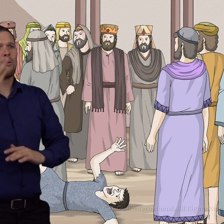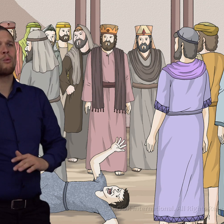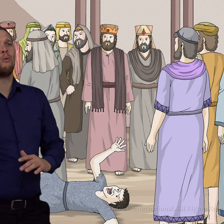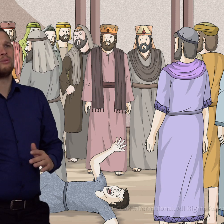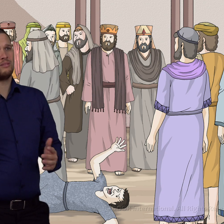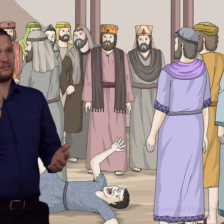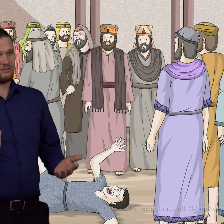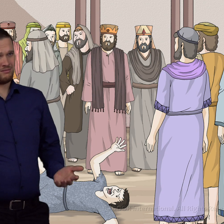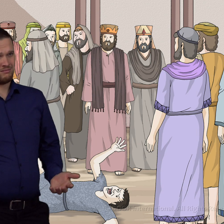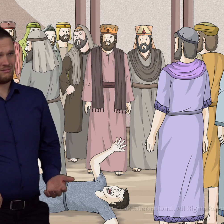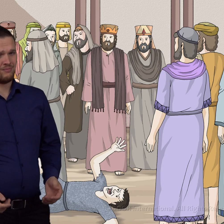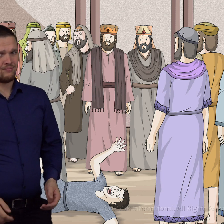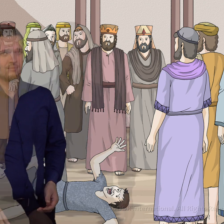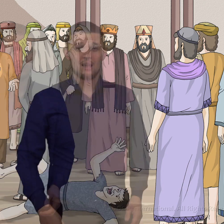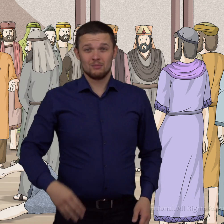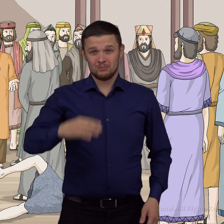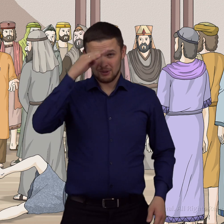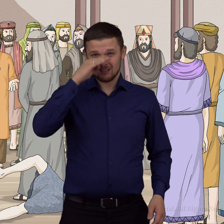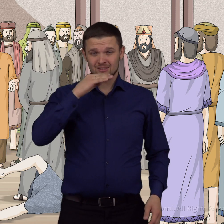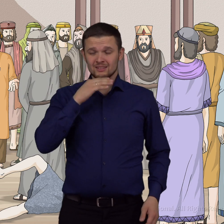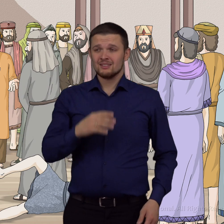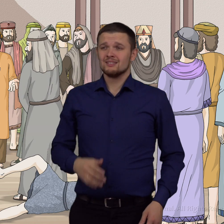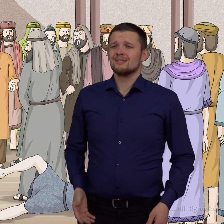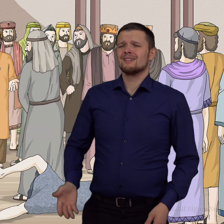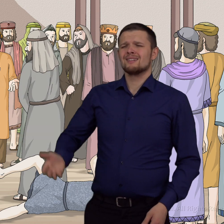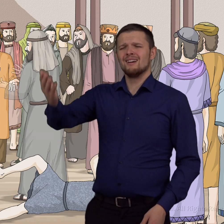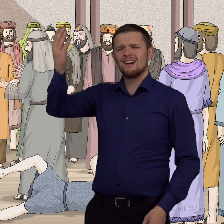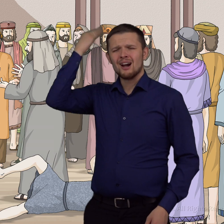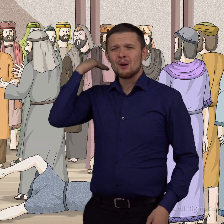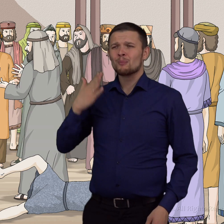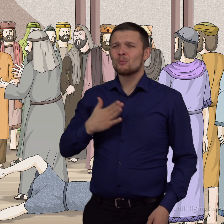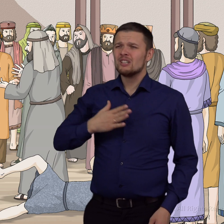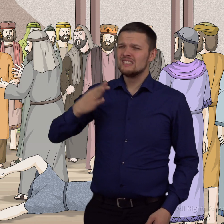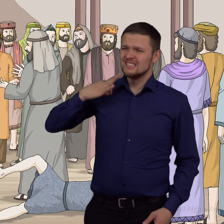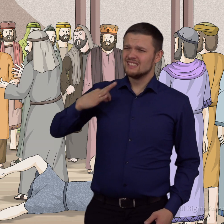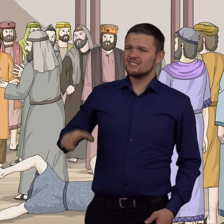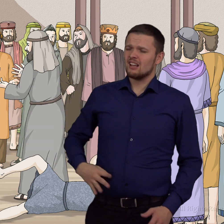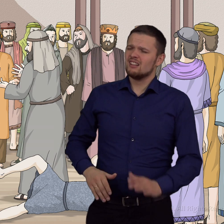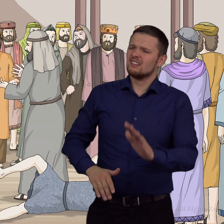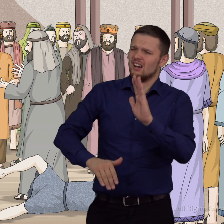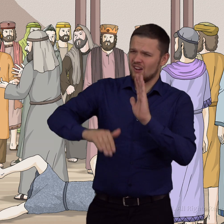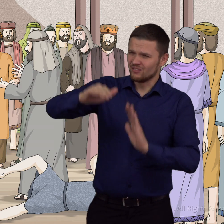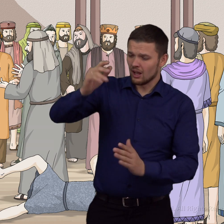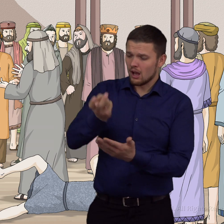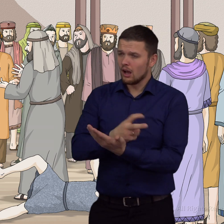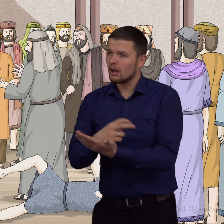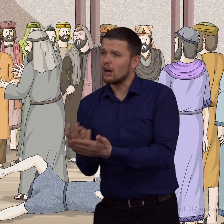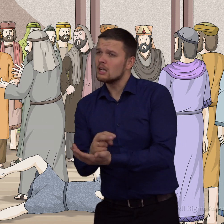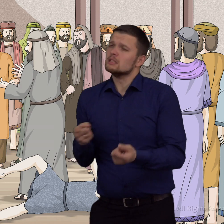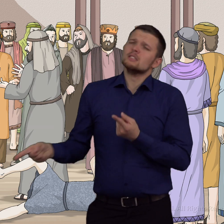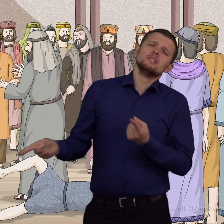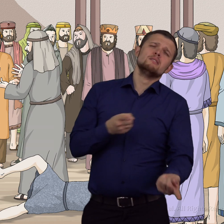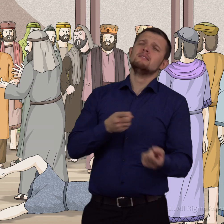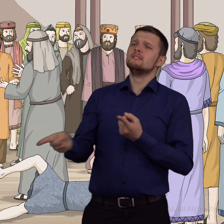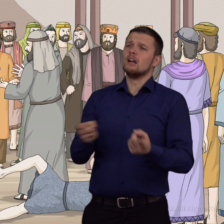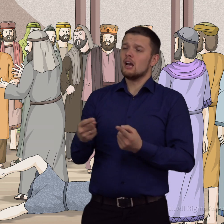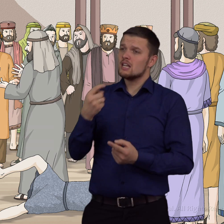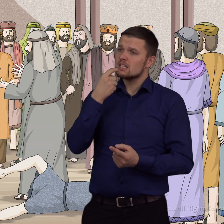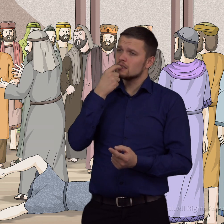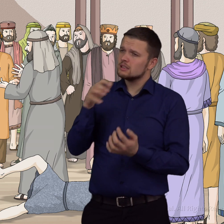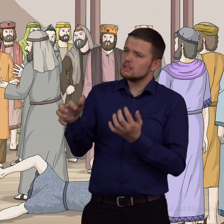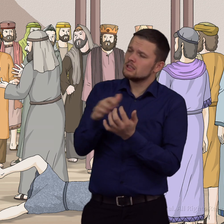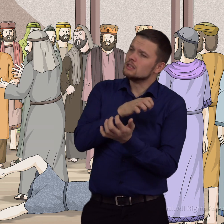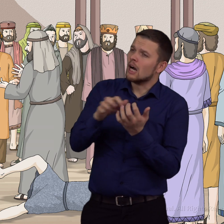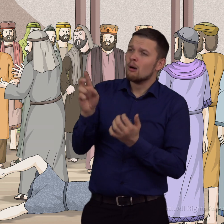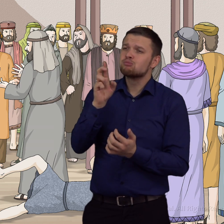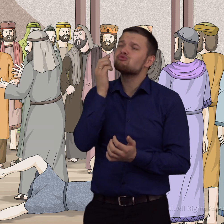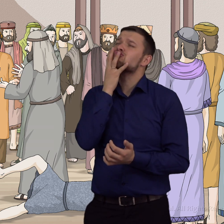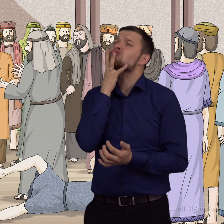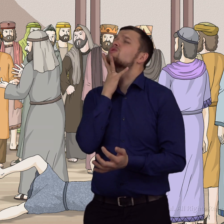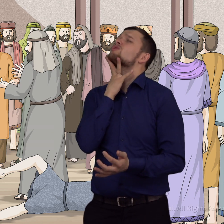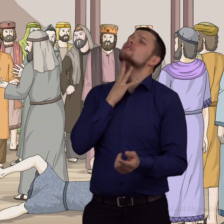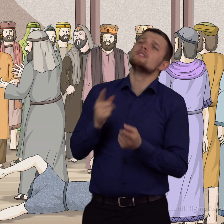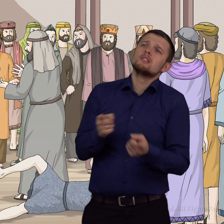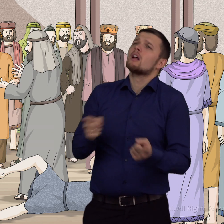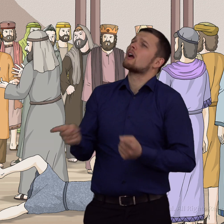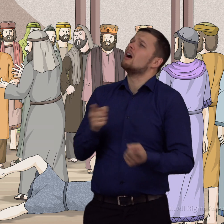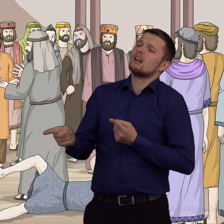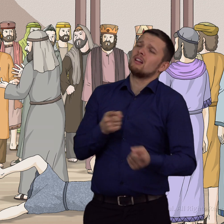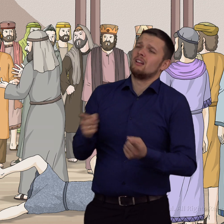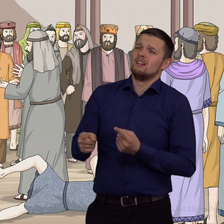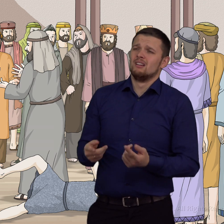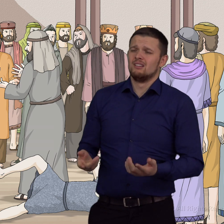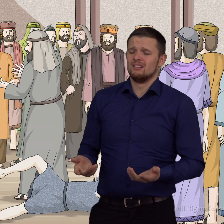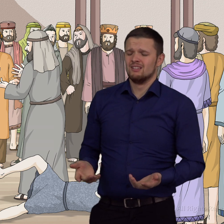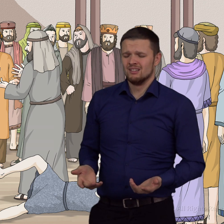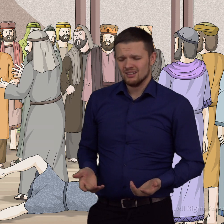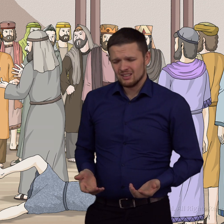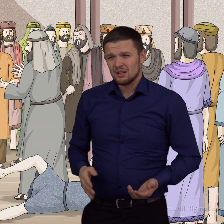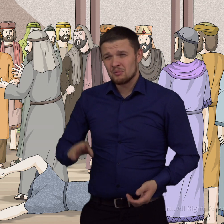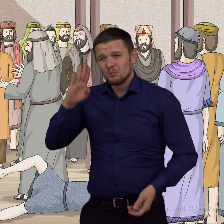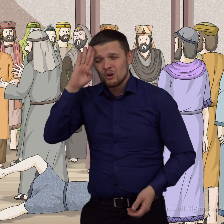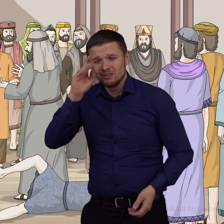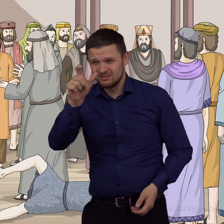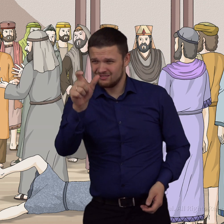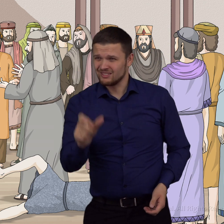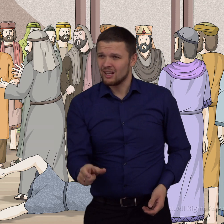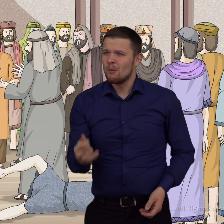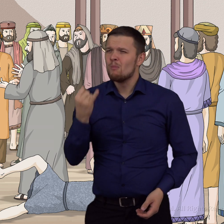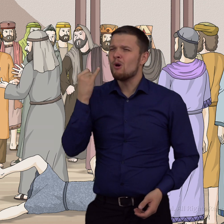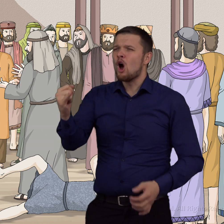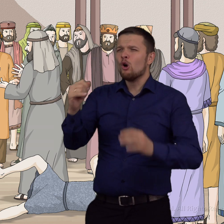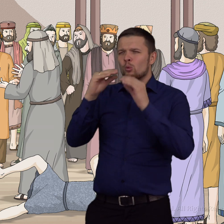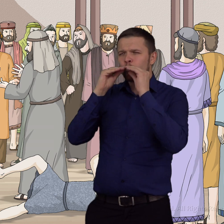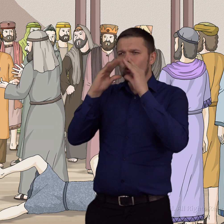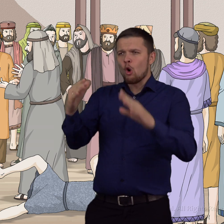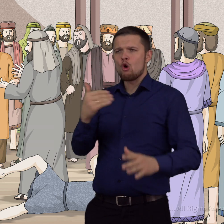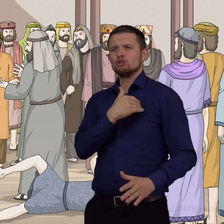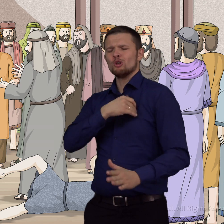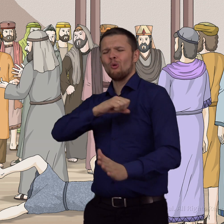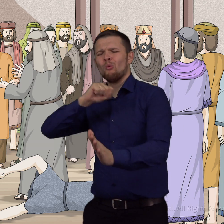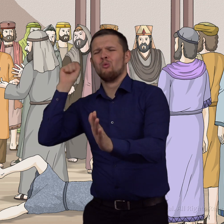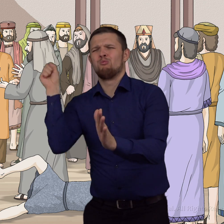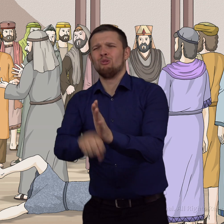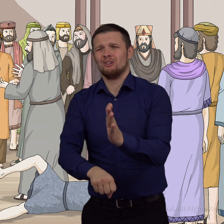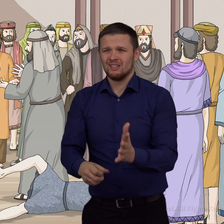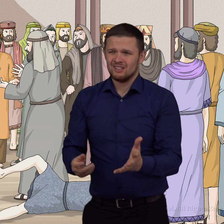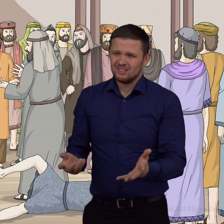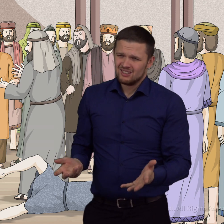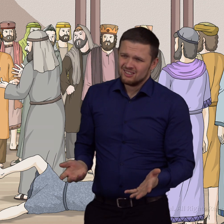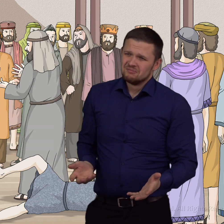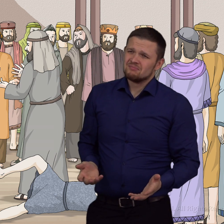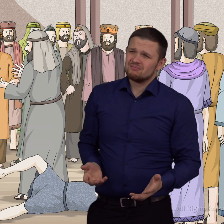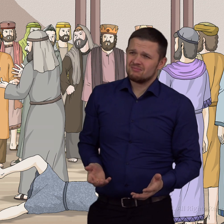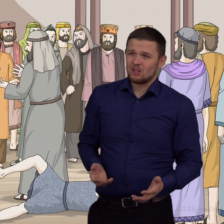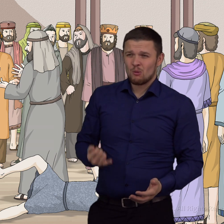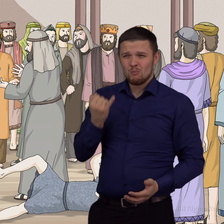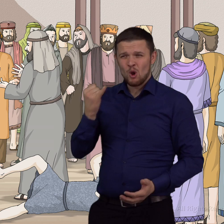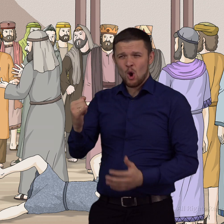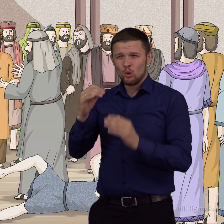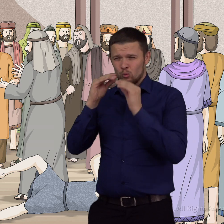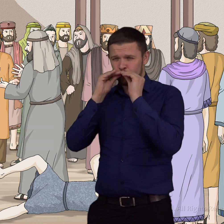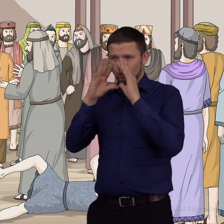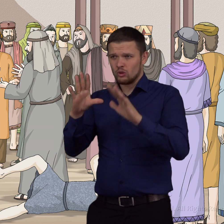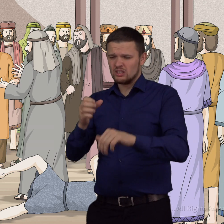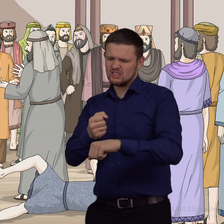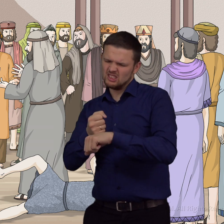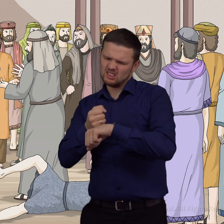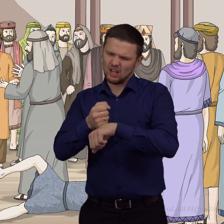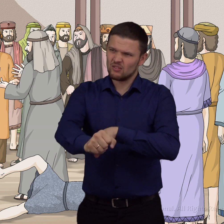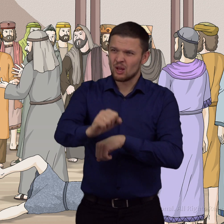Jesus asked the boy’s father, “How long has this been with him?” “From childhood,” he said.